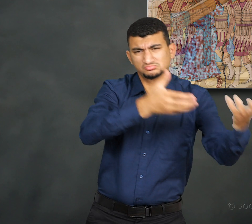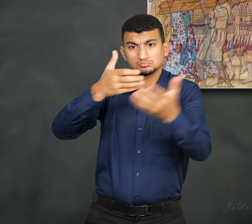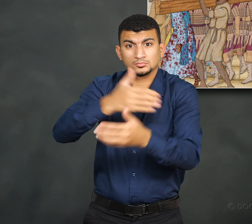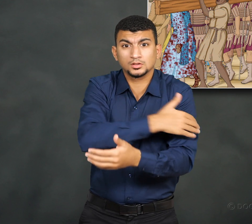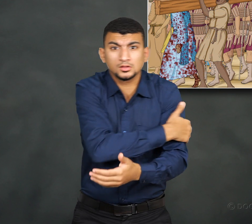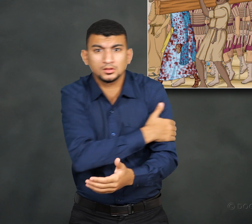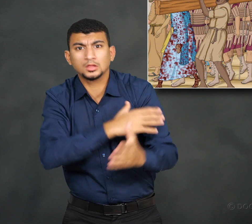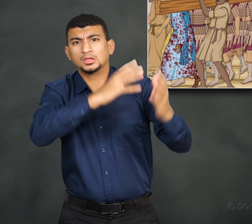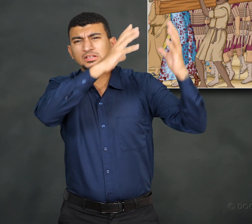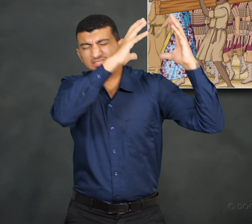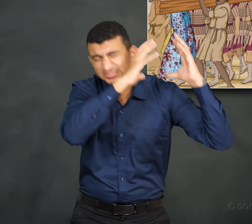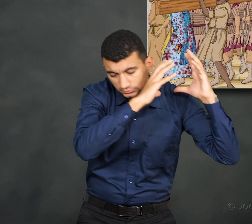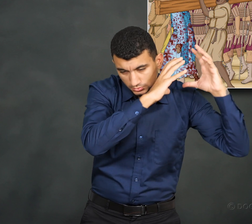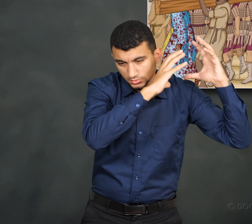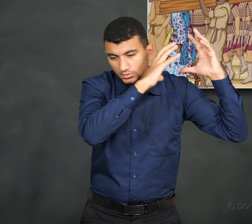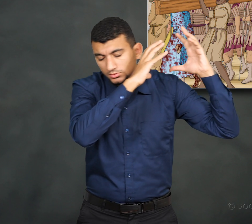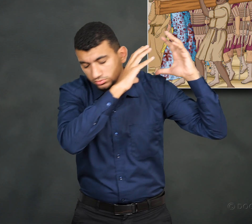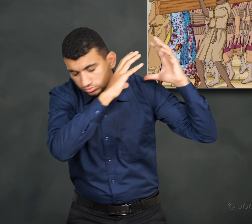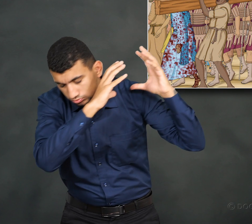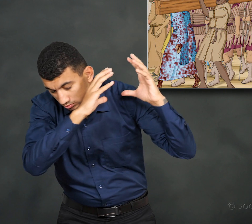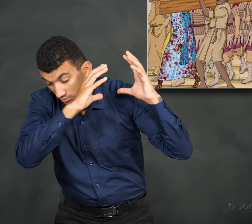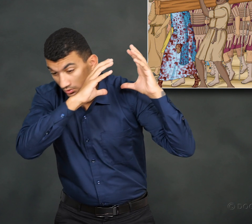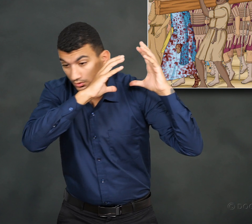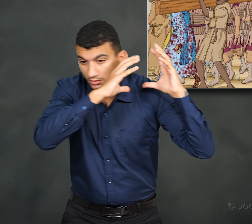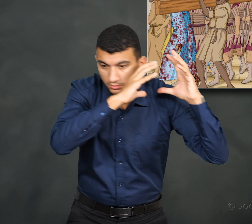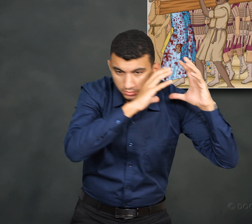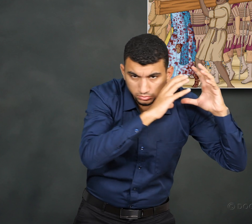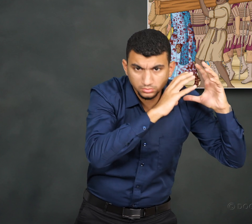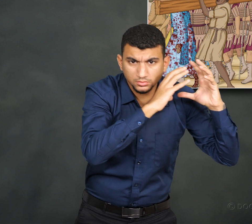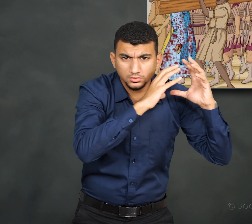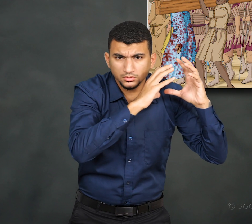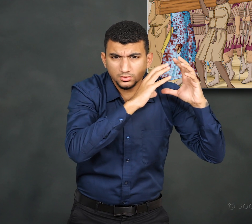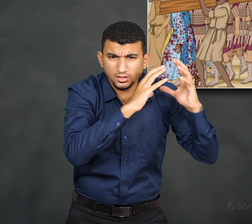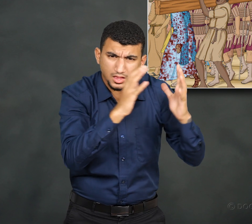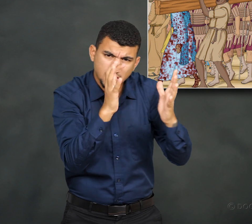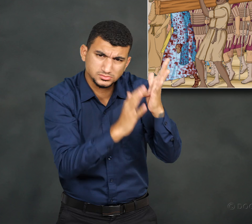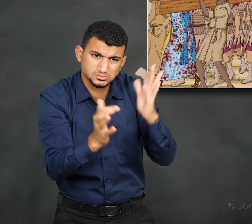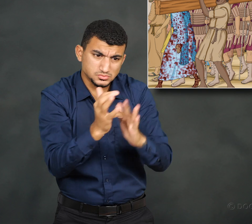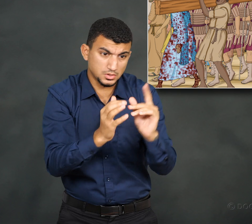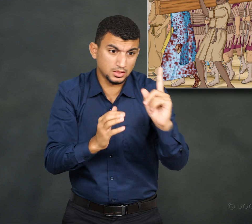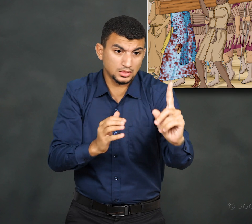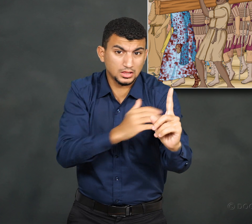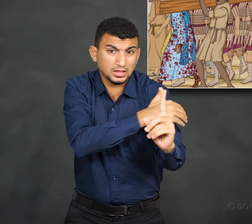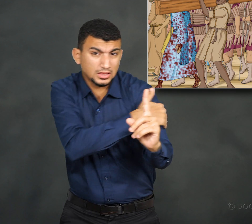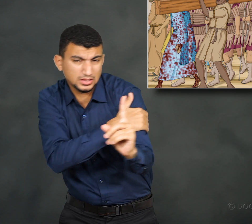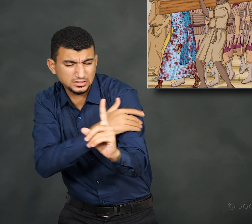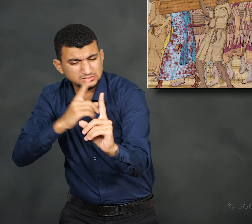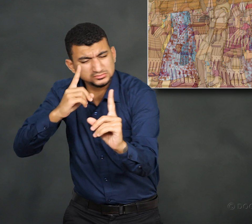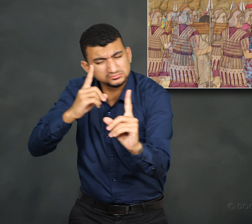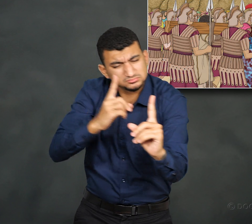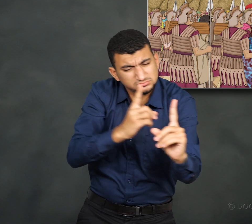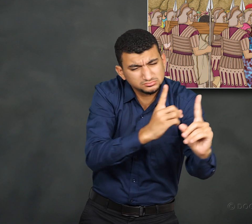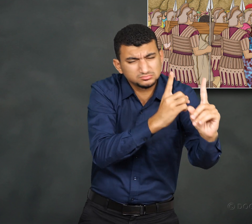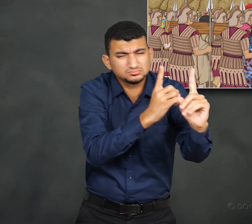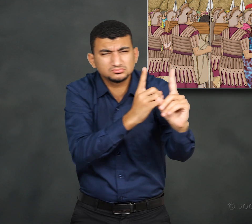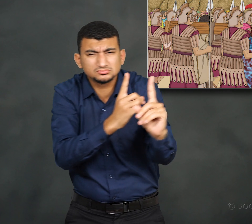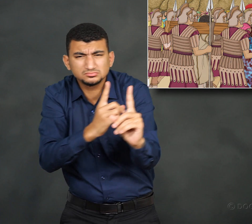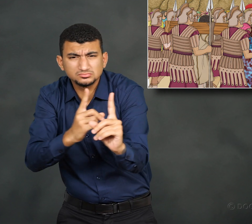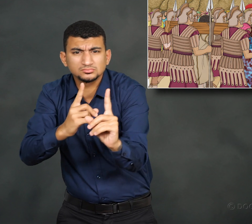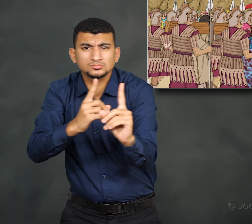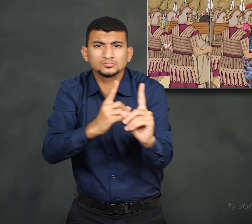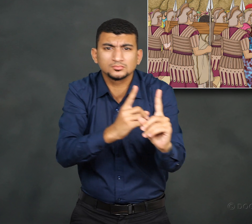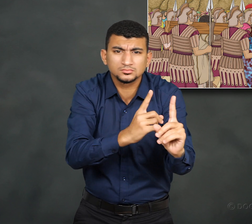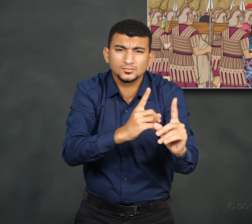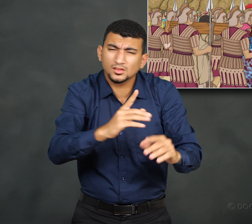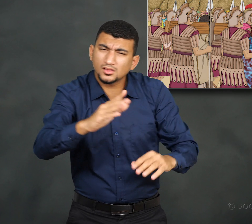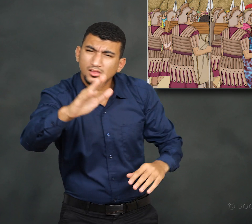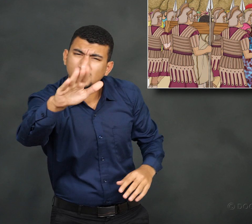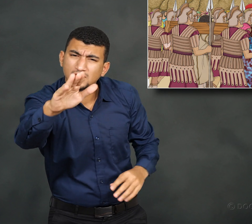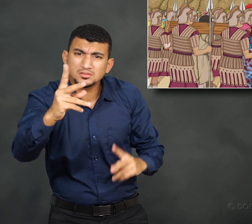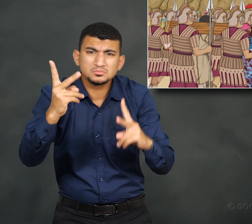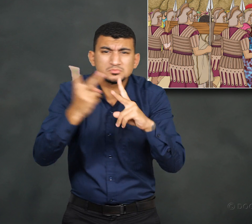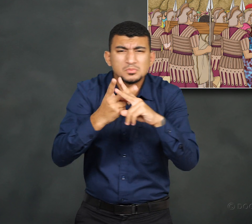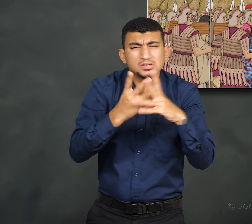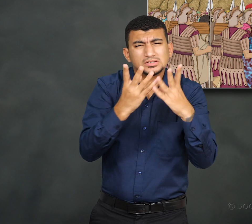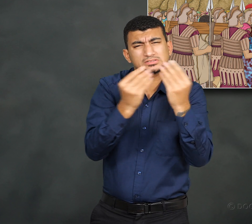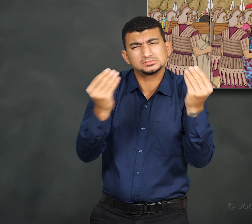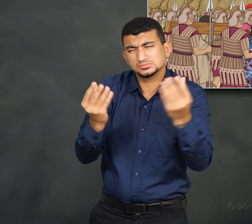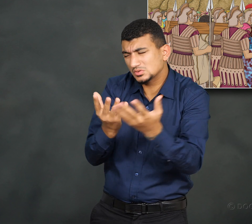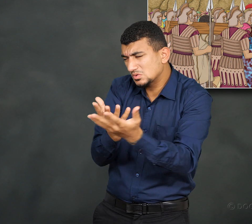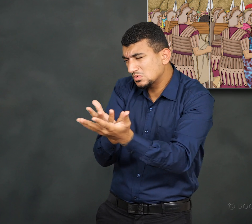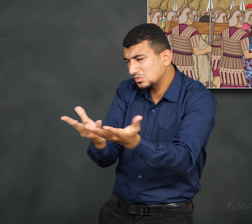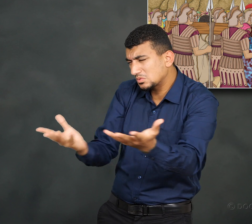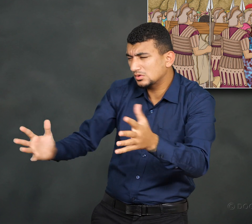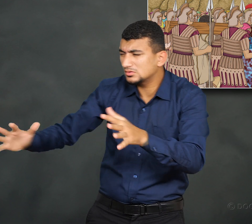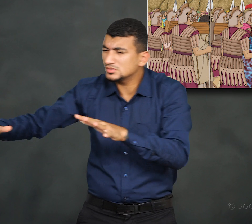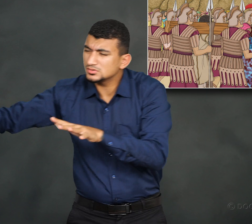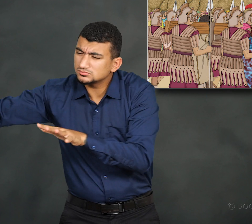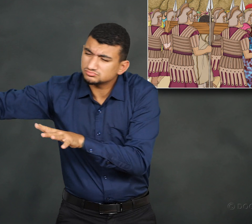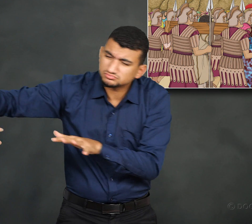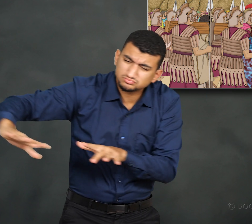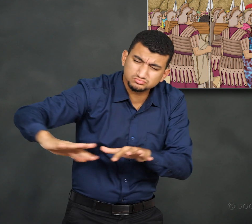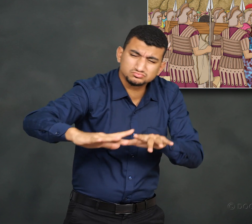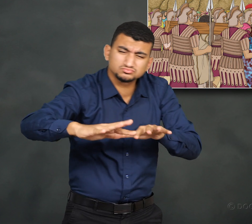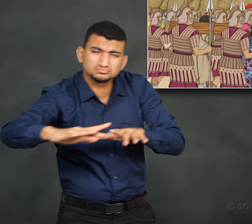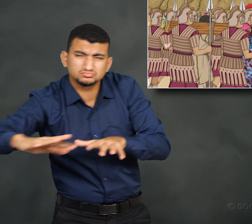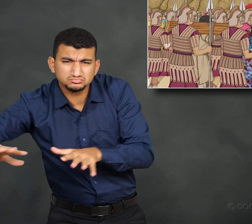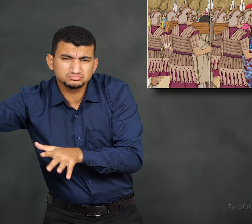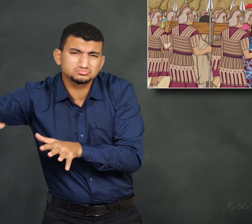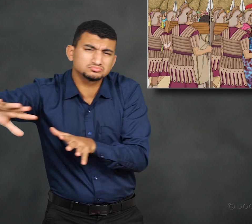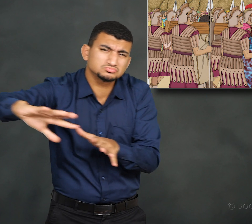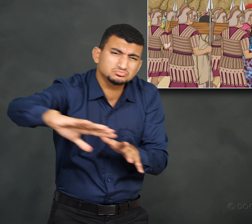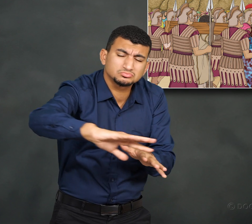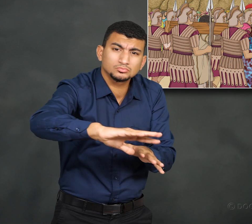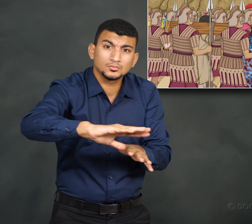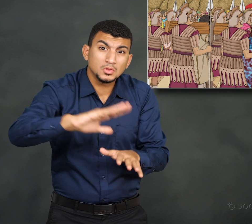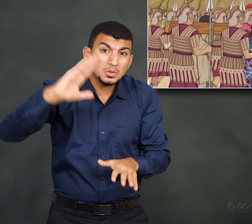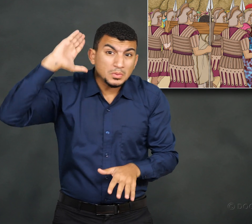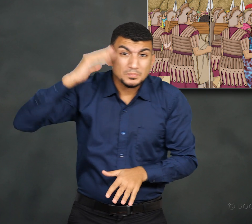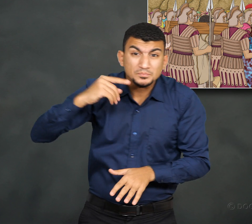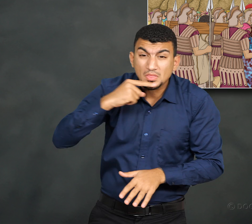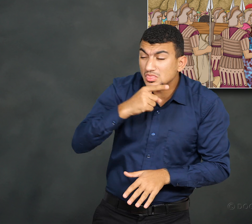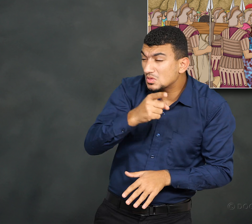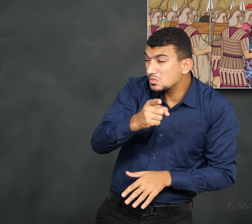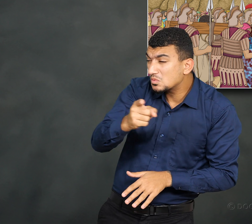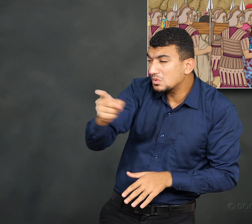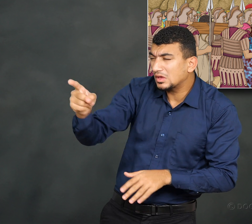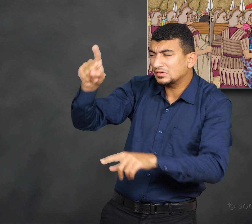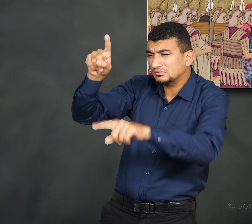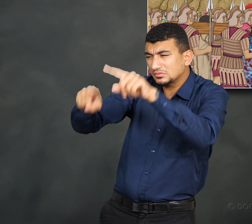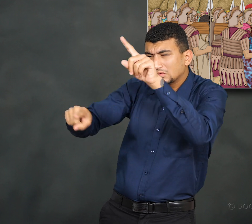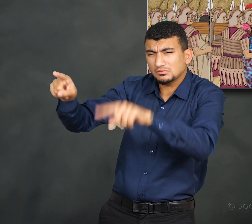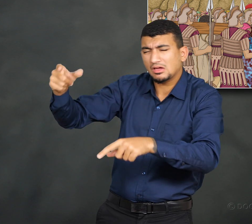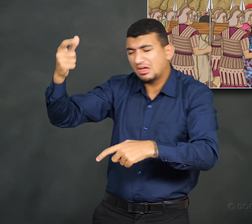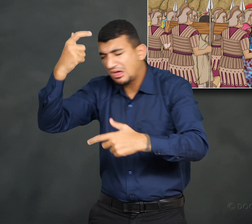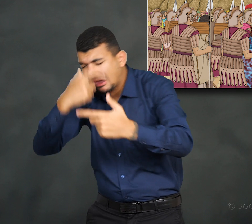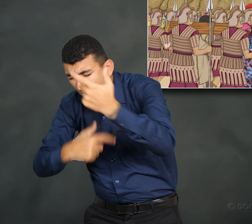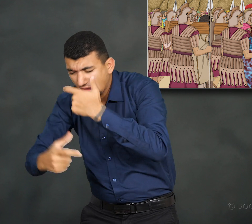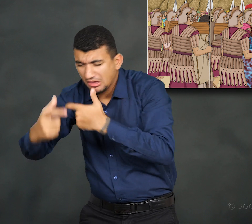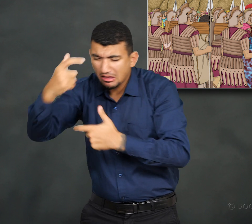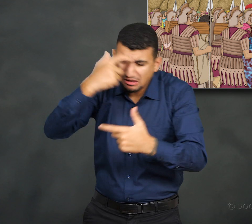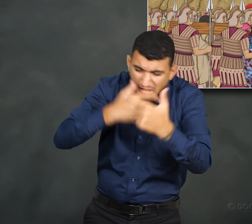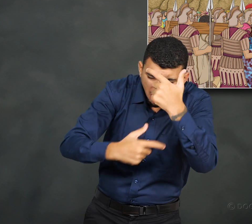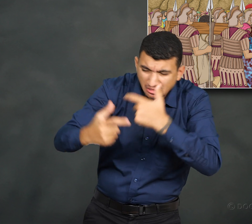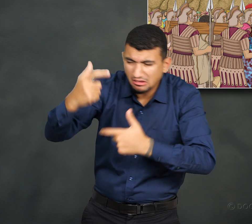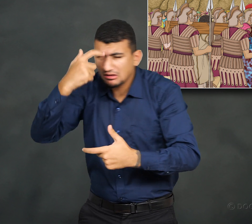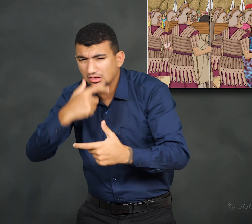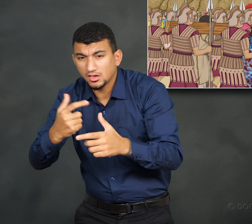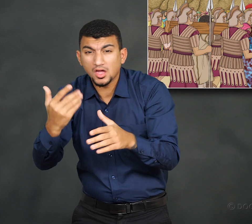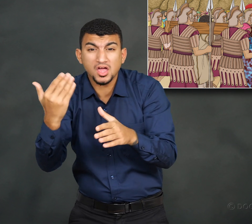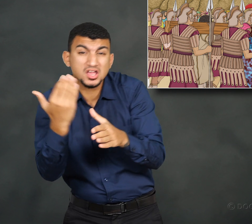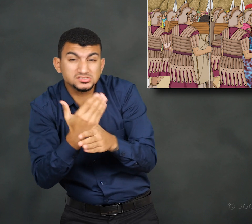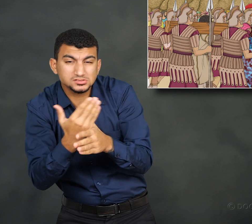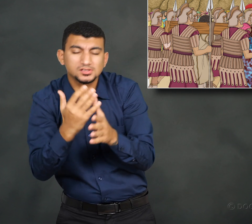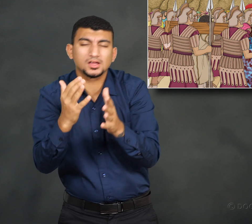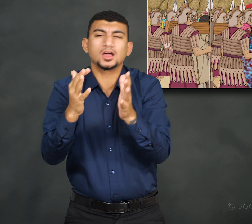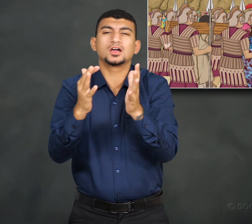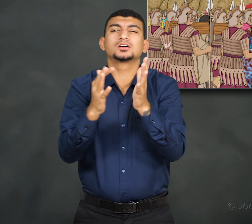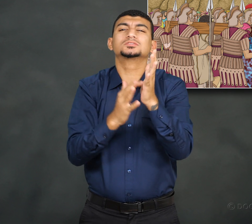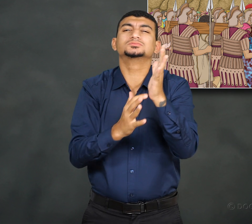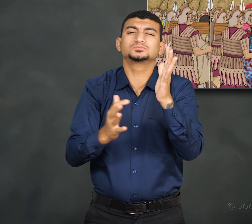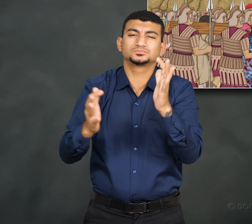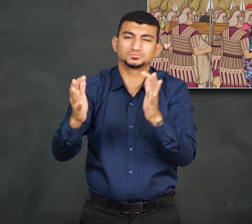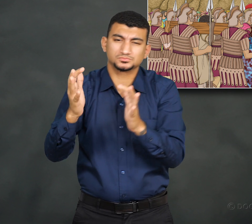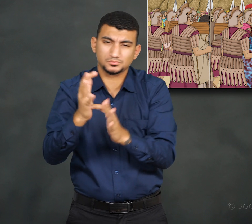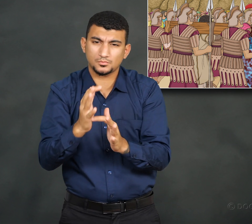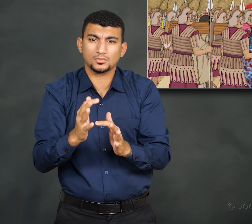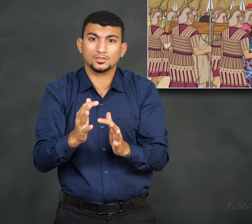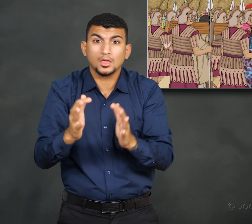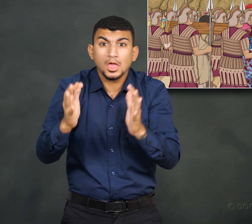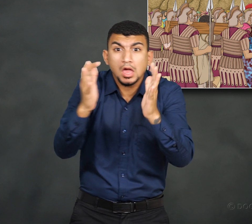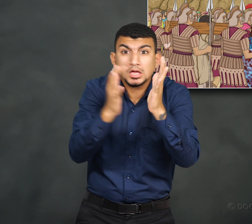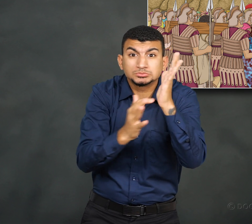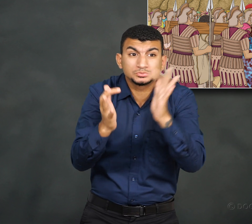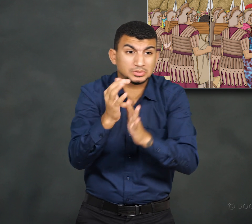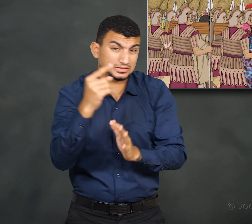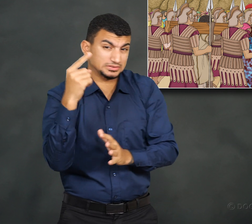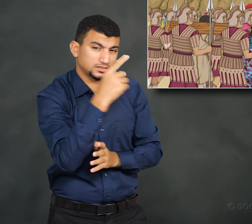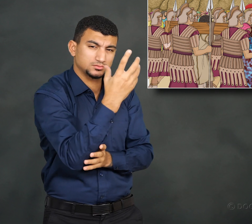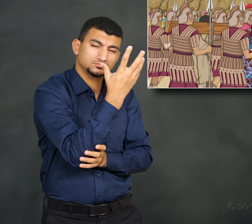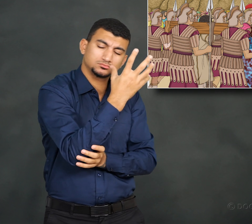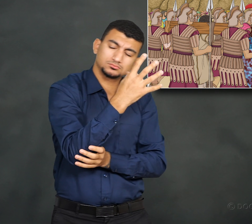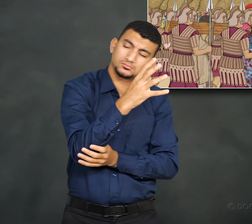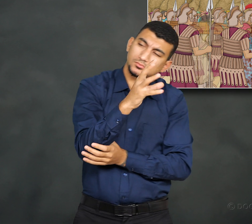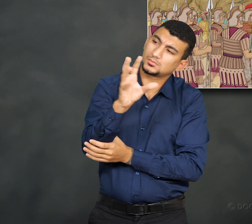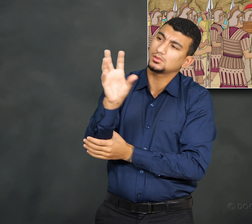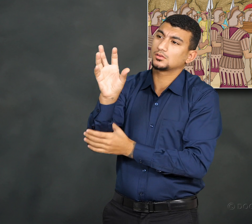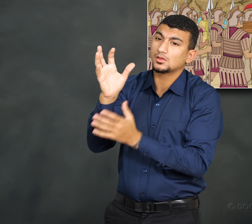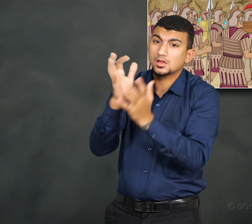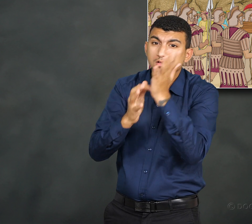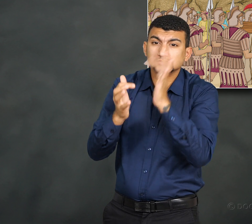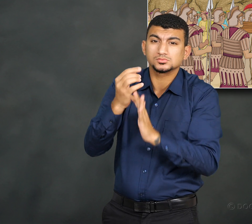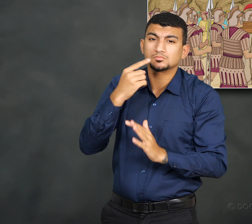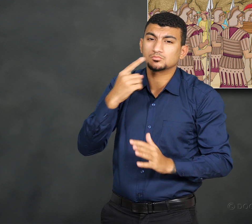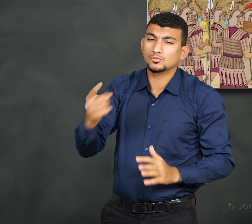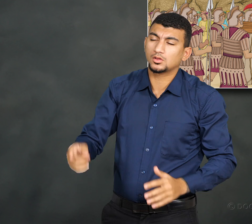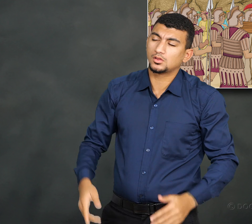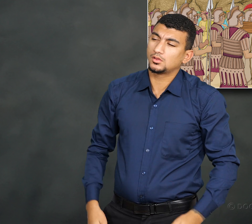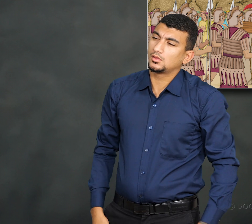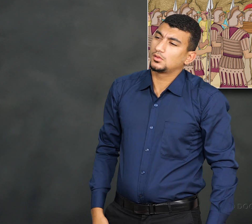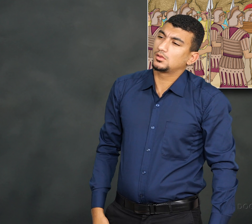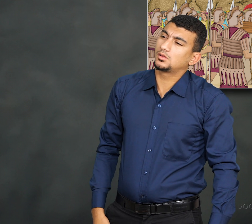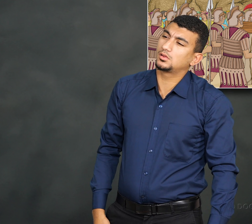A great number of people followed Him, including women who kept mourning and wailing for Him.